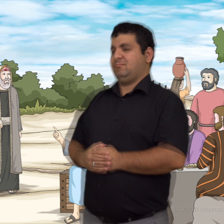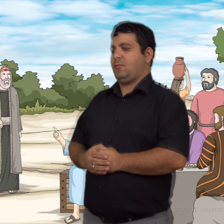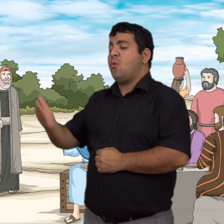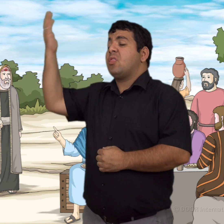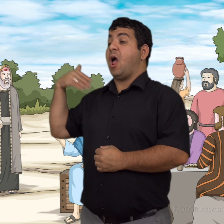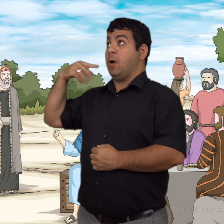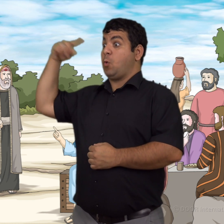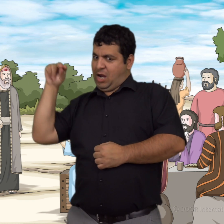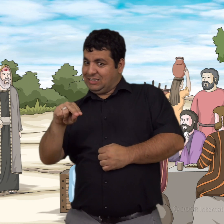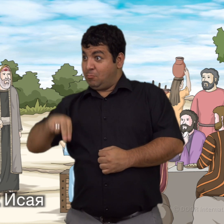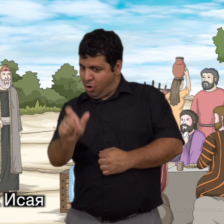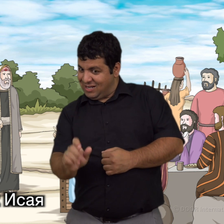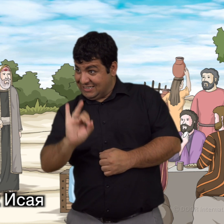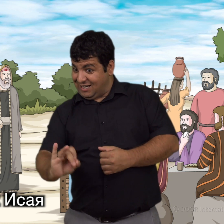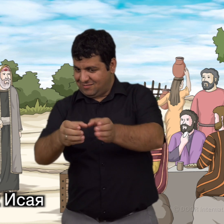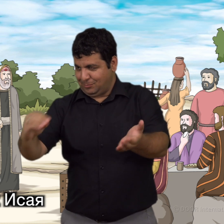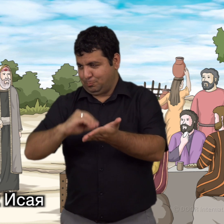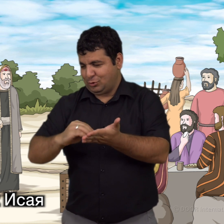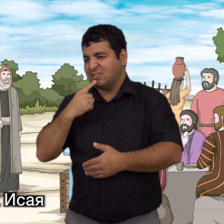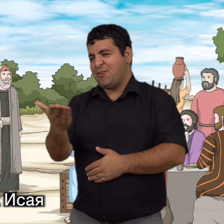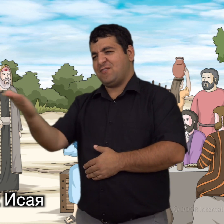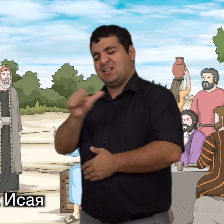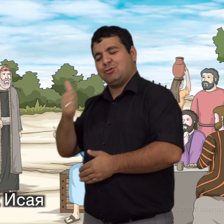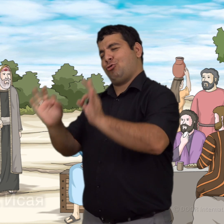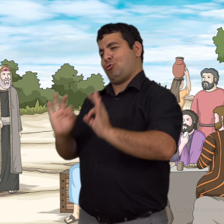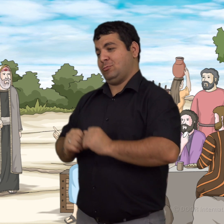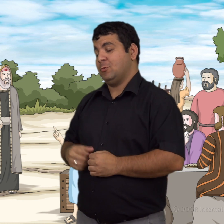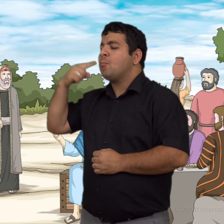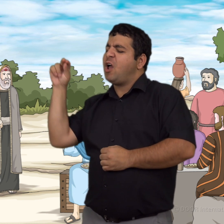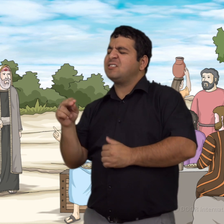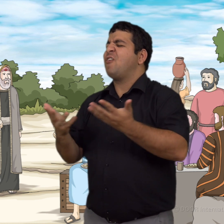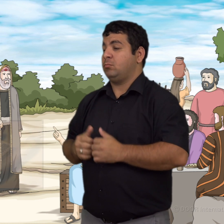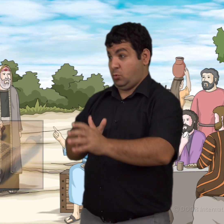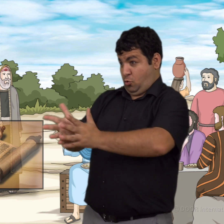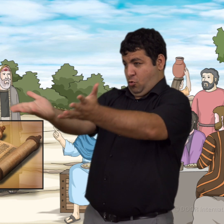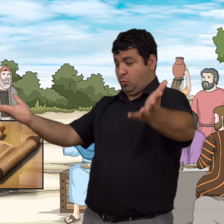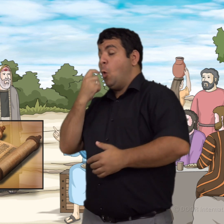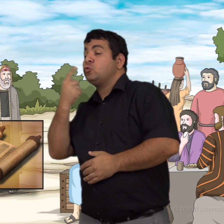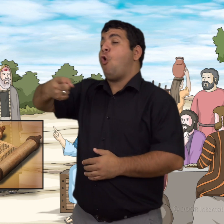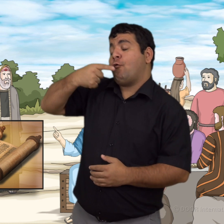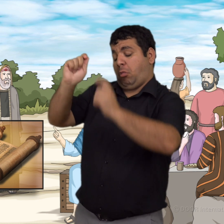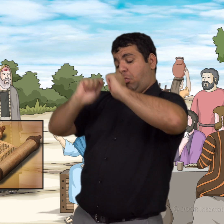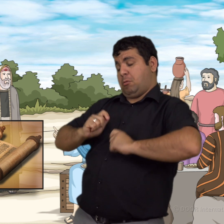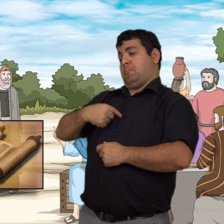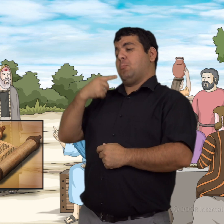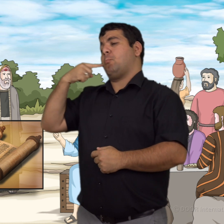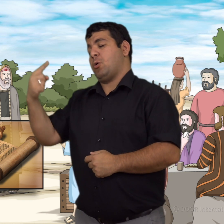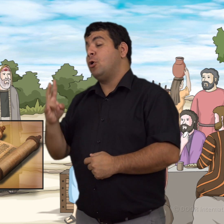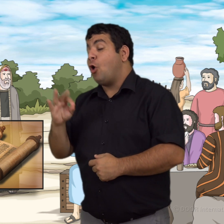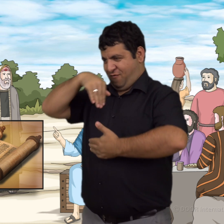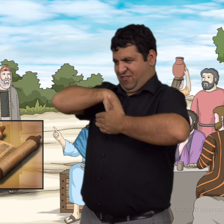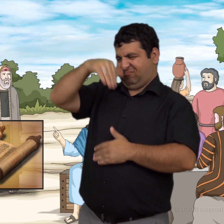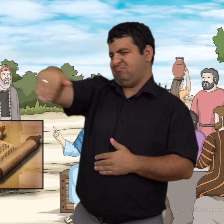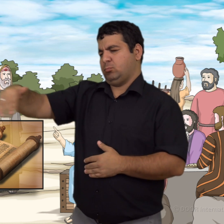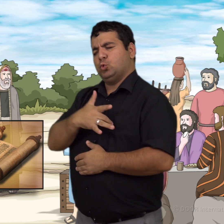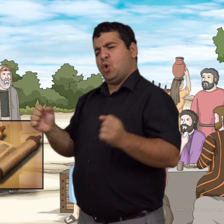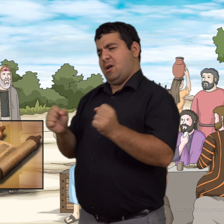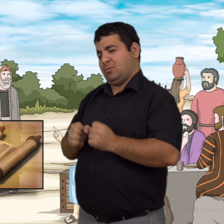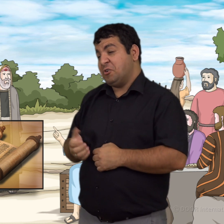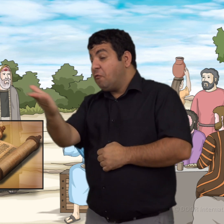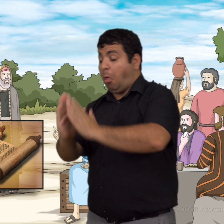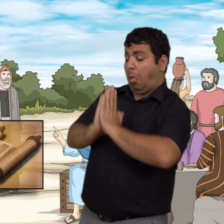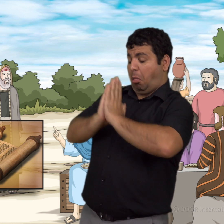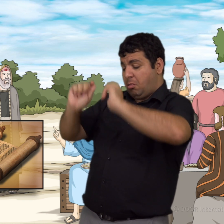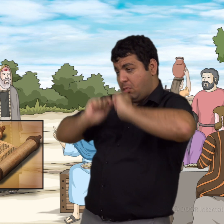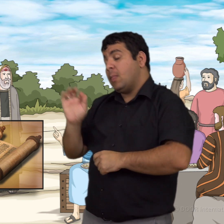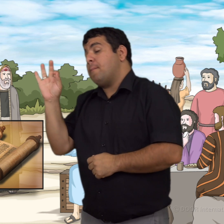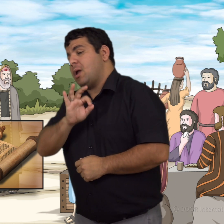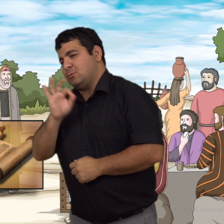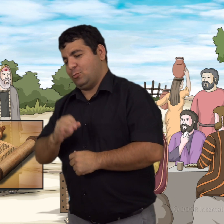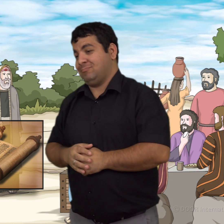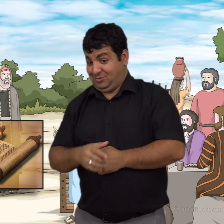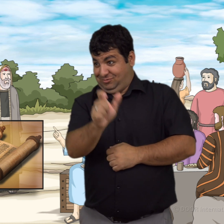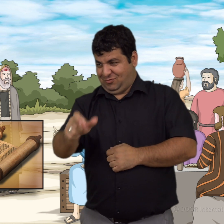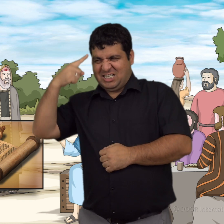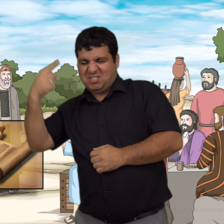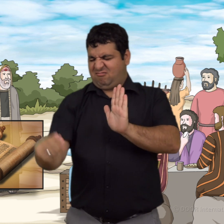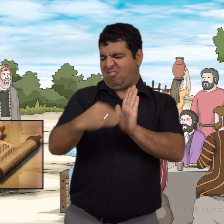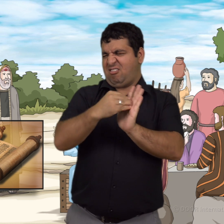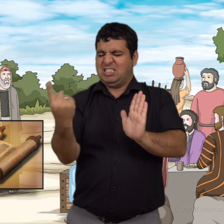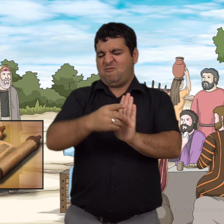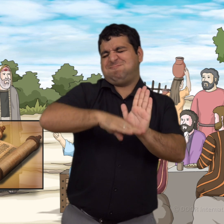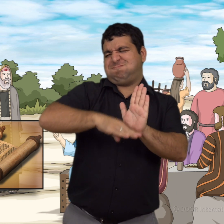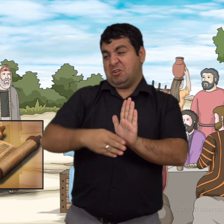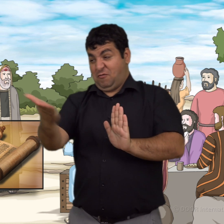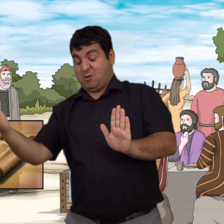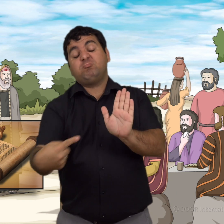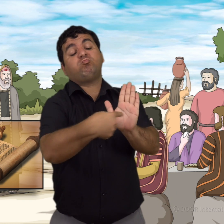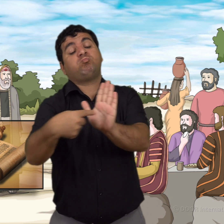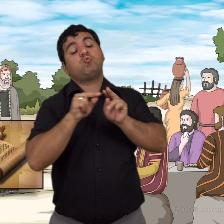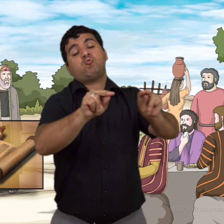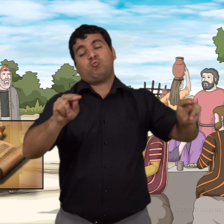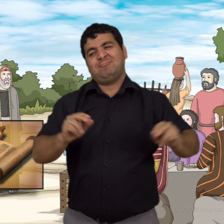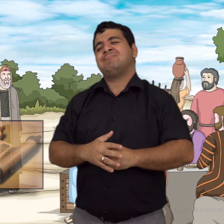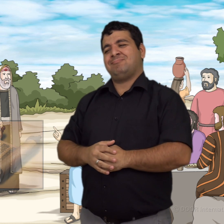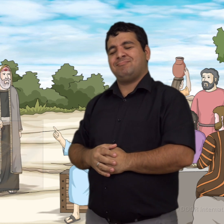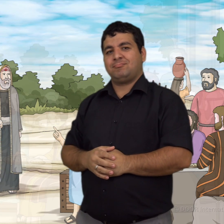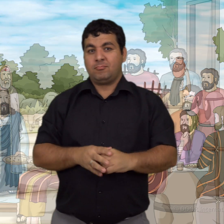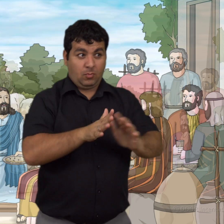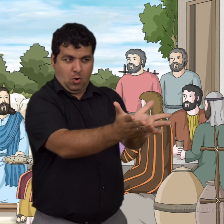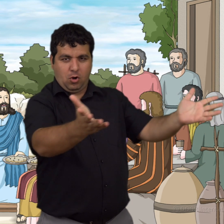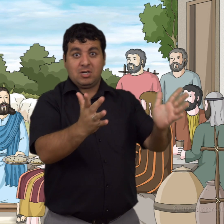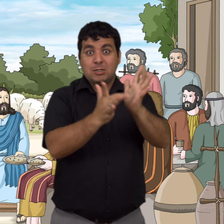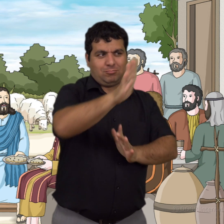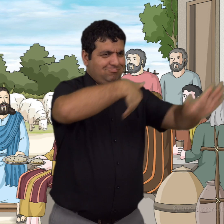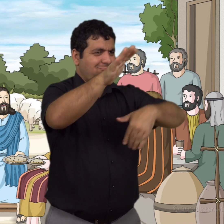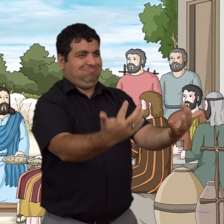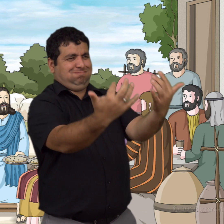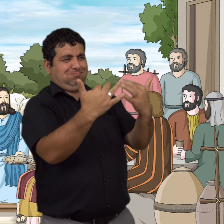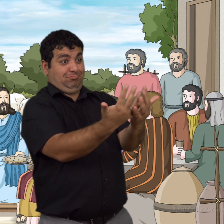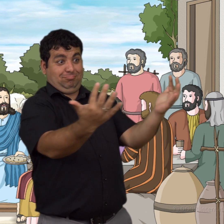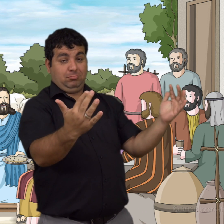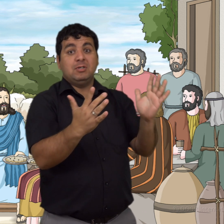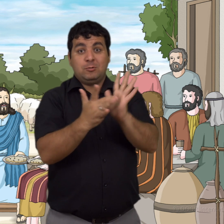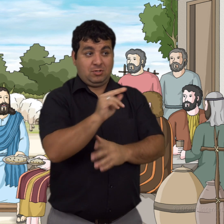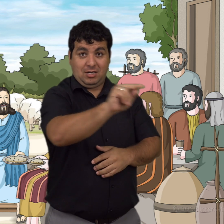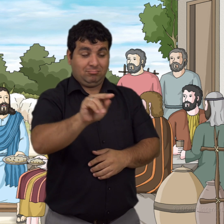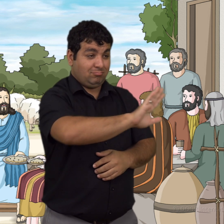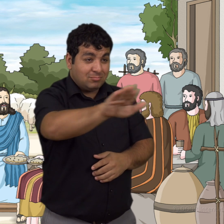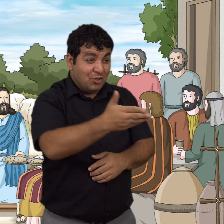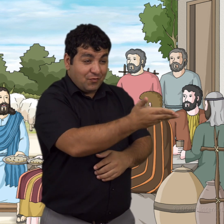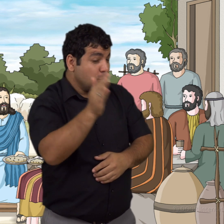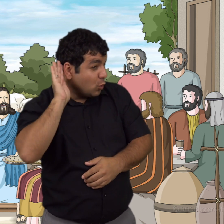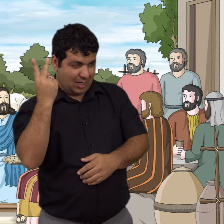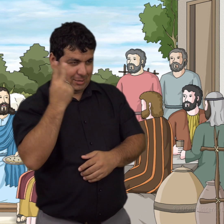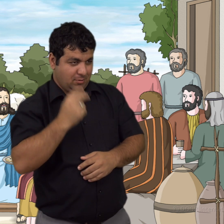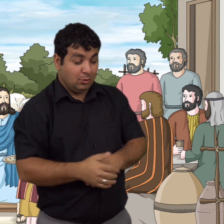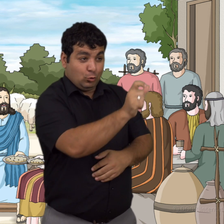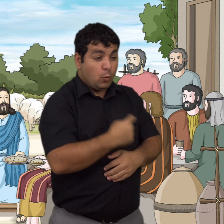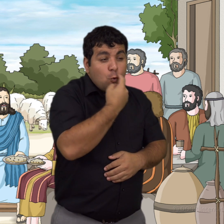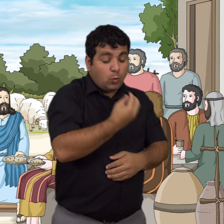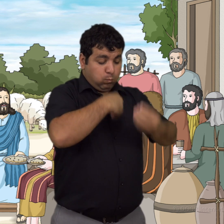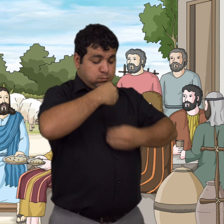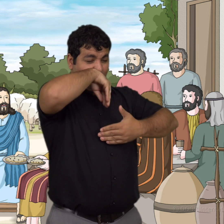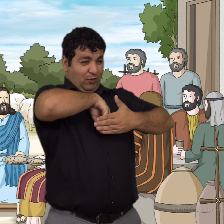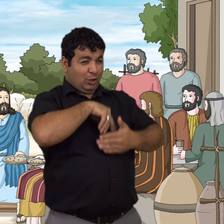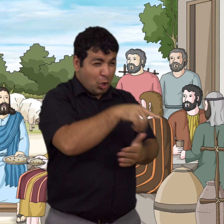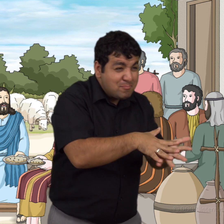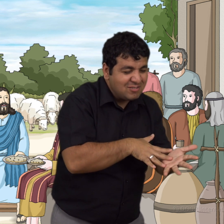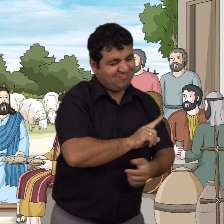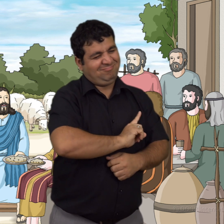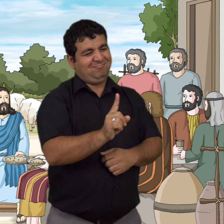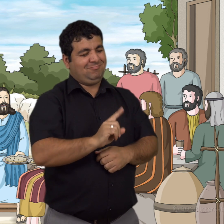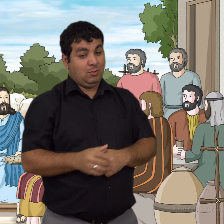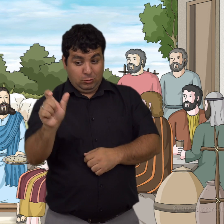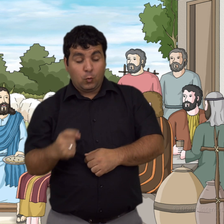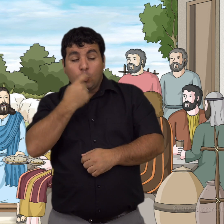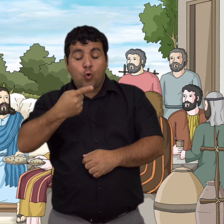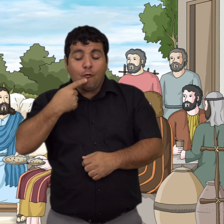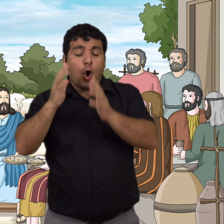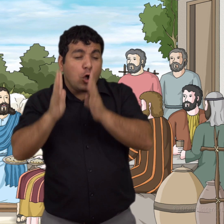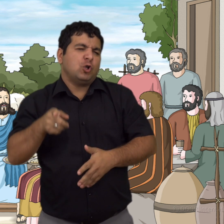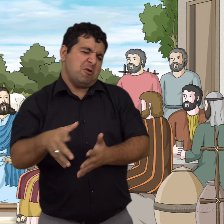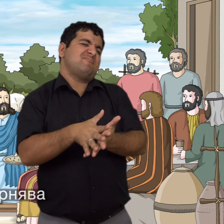Isaiah prophesied correctly about you: ‘These people honor Me with their lips, but their hearts are far from Me. They worship Me in vain; they teach as doctrine the precepts of men.’” Jesus called the crowd to Him and said, “Listen and understand. A man is not defiled by what enters his mouth, but by what comes out of it.”